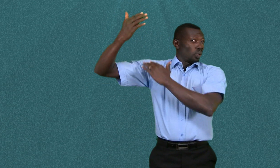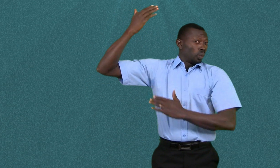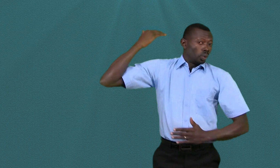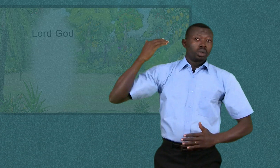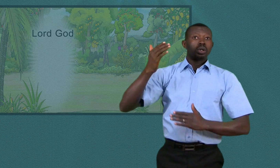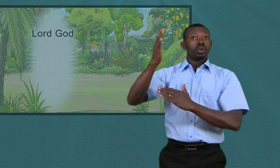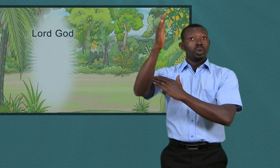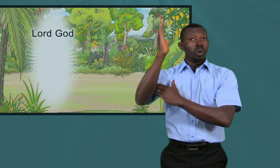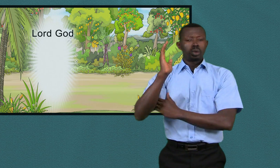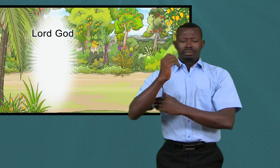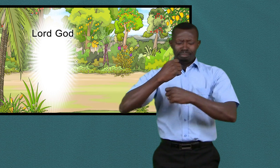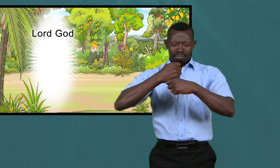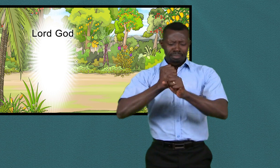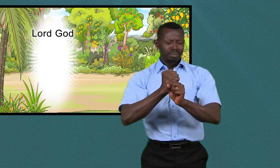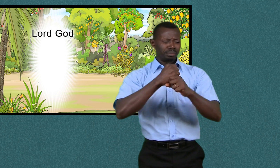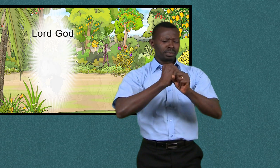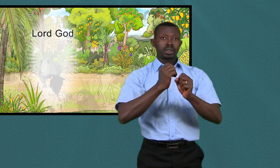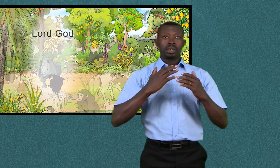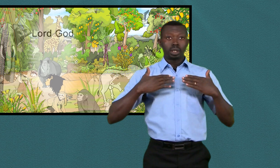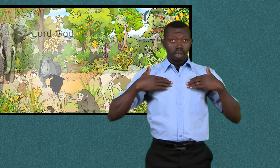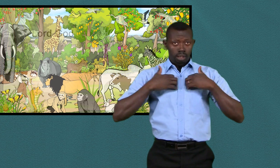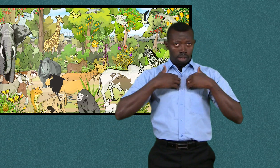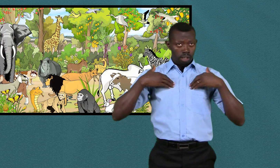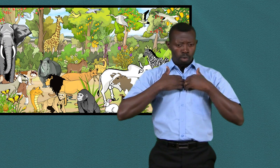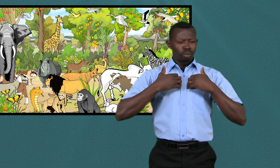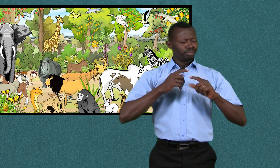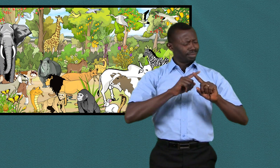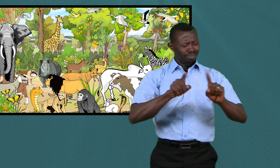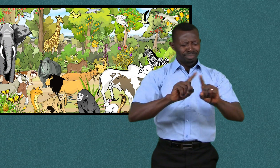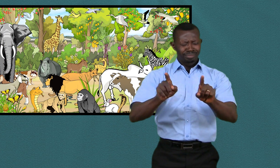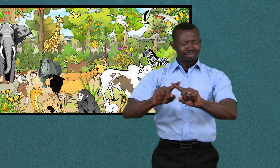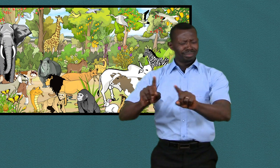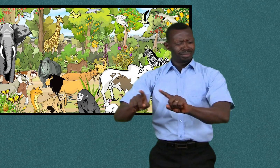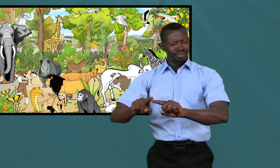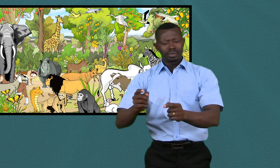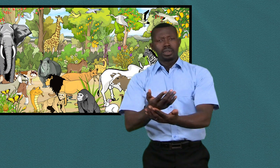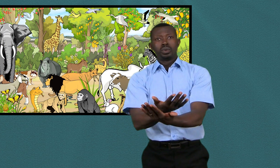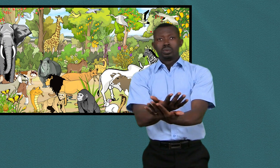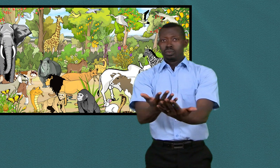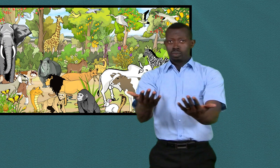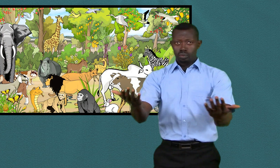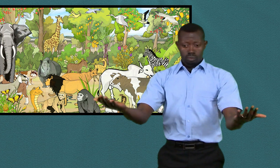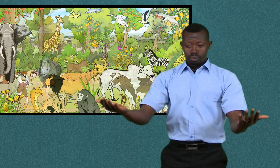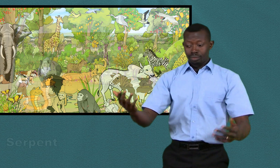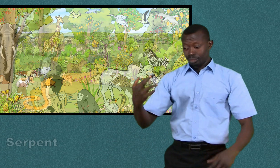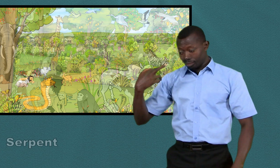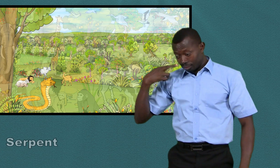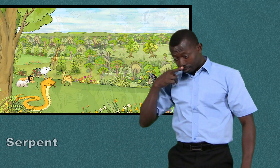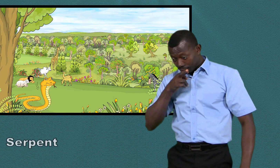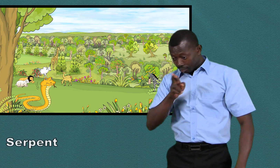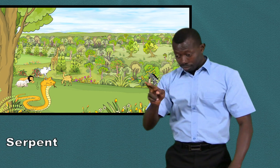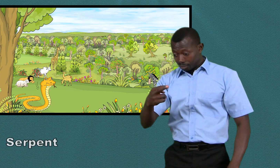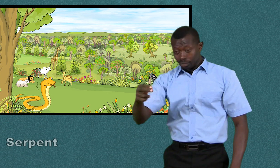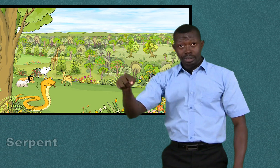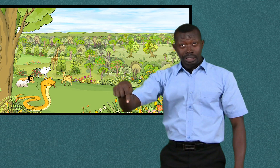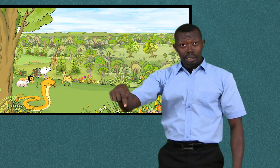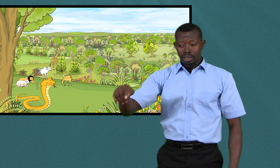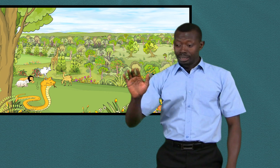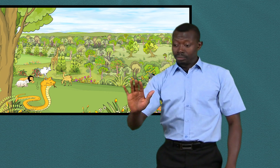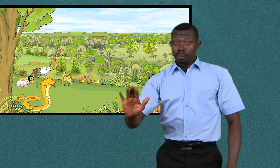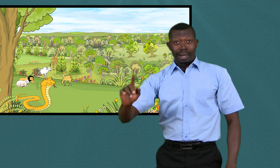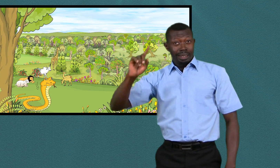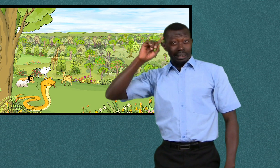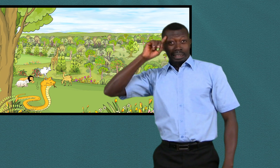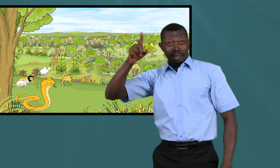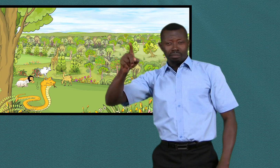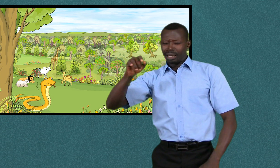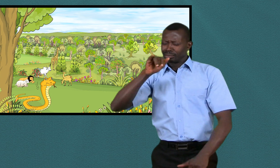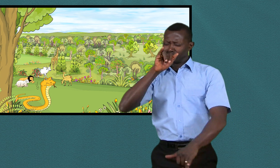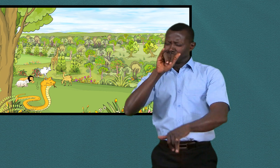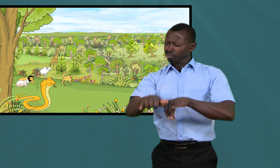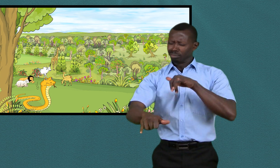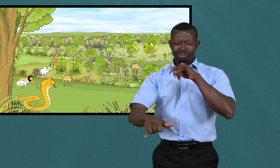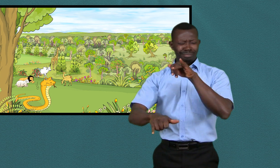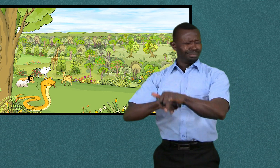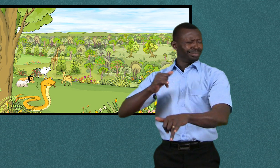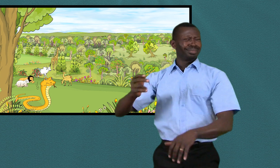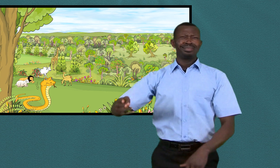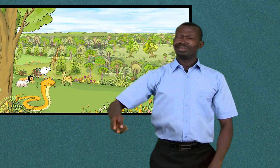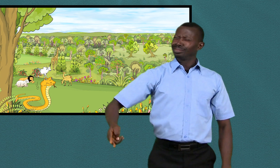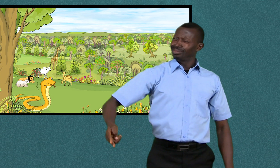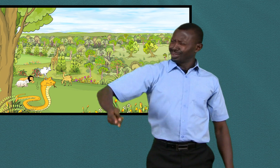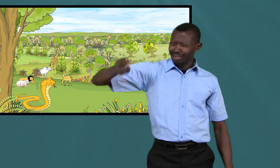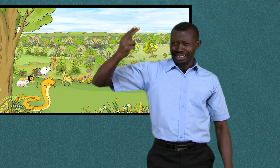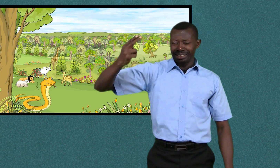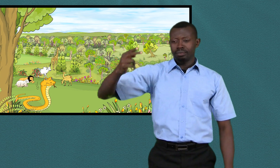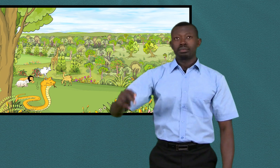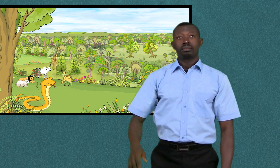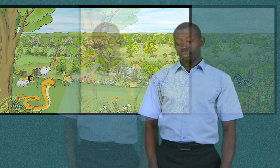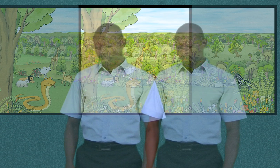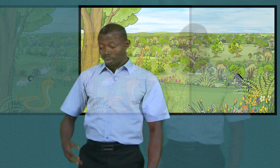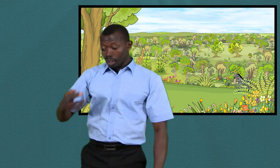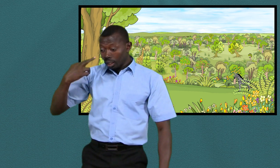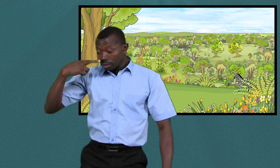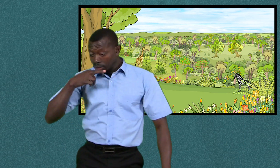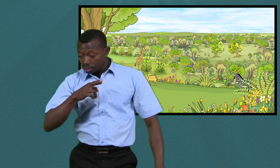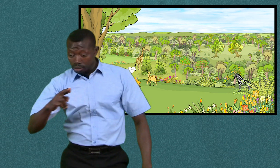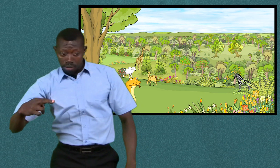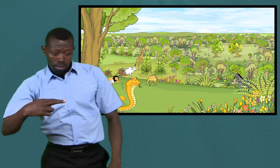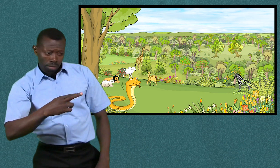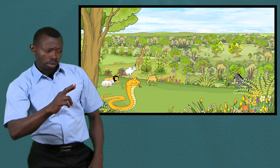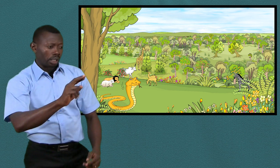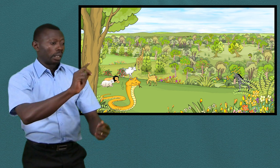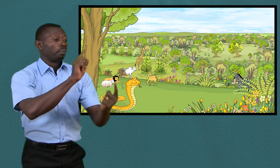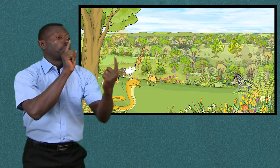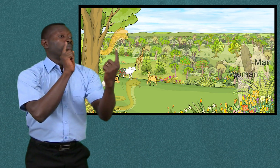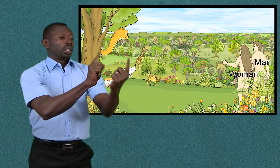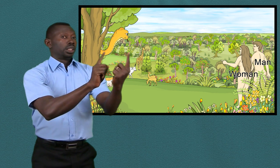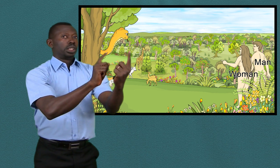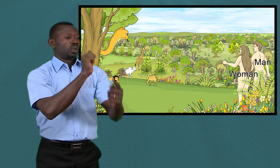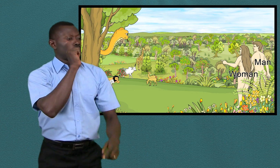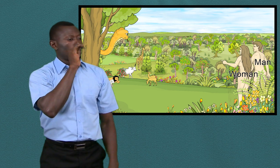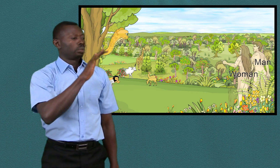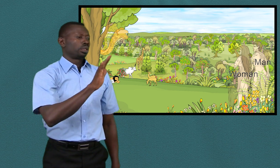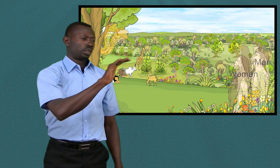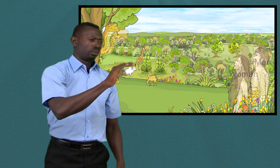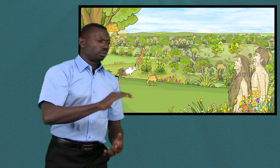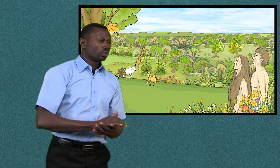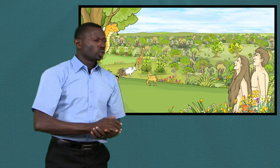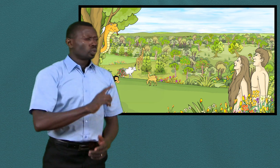Now the serpent was more crafty than any beast of the field that the LORD God had made.